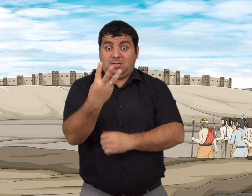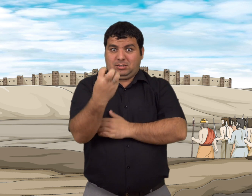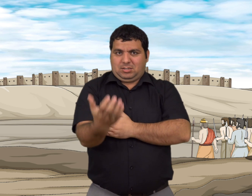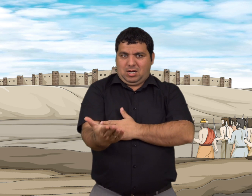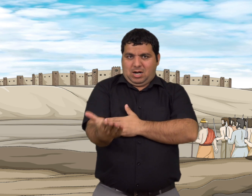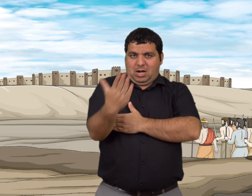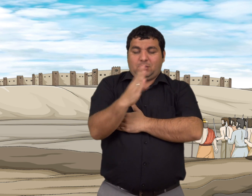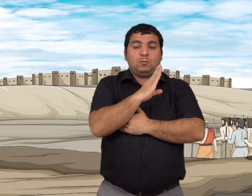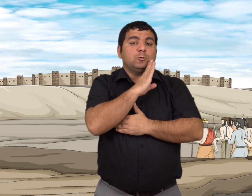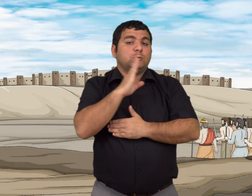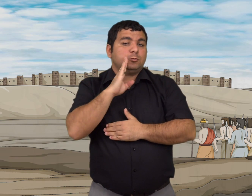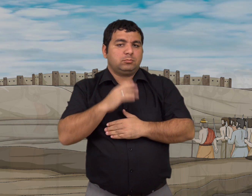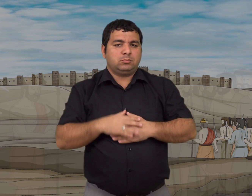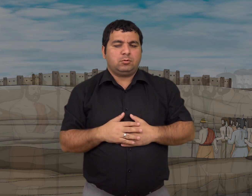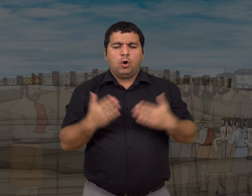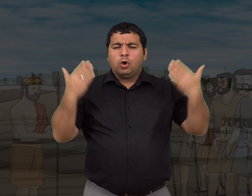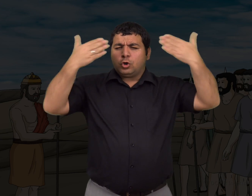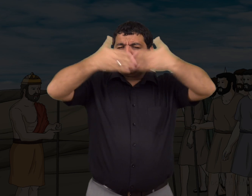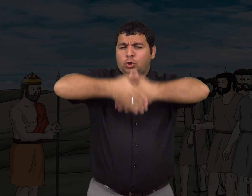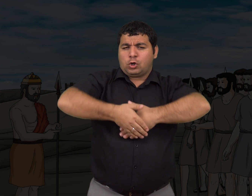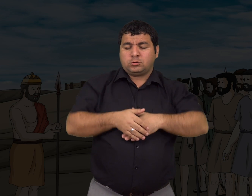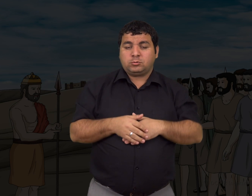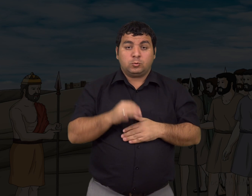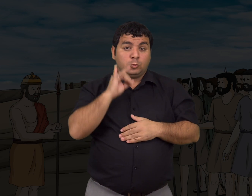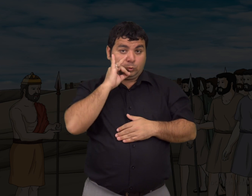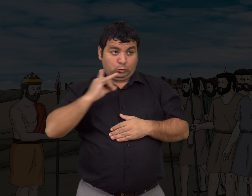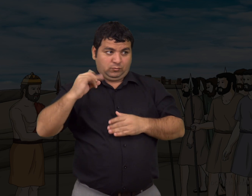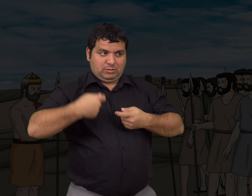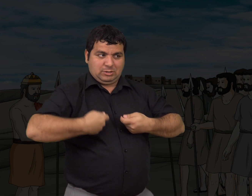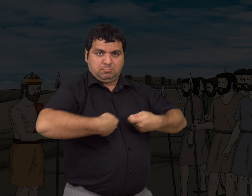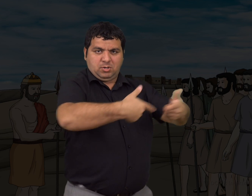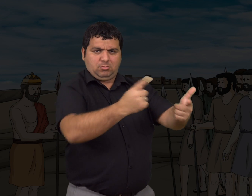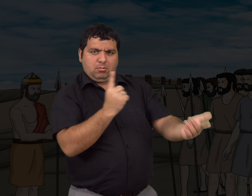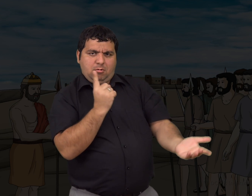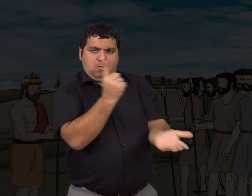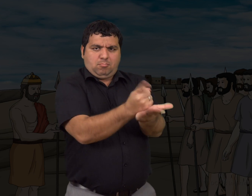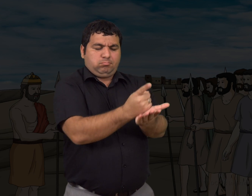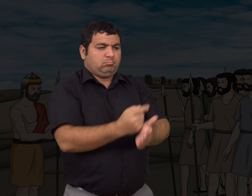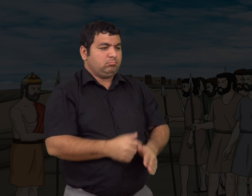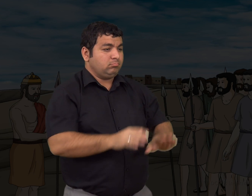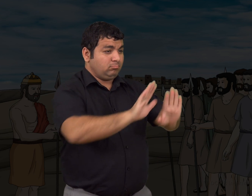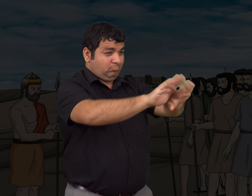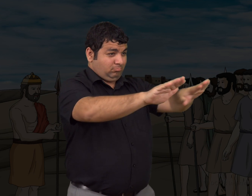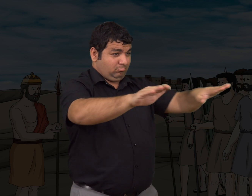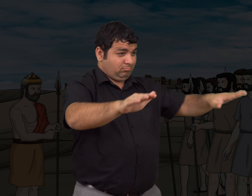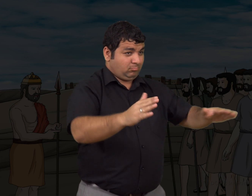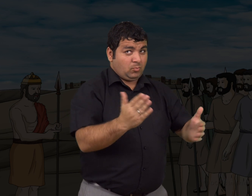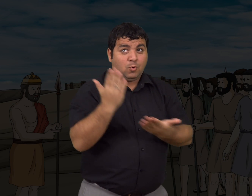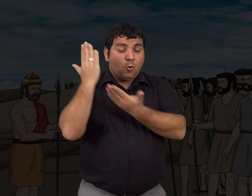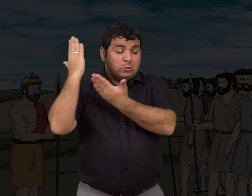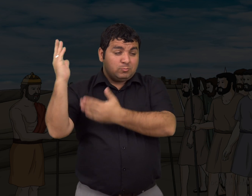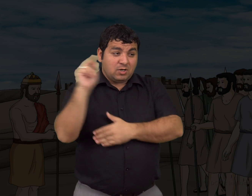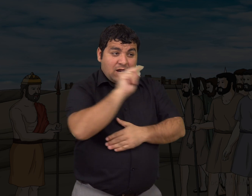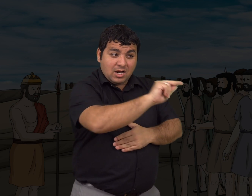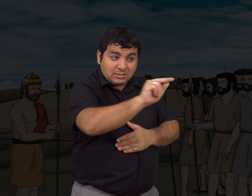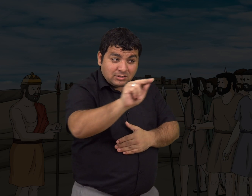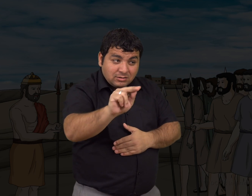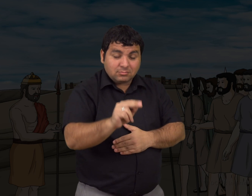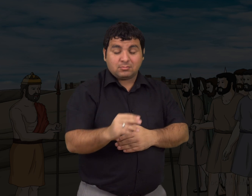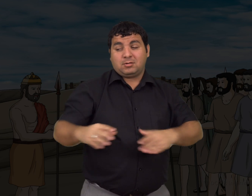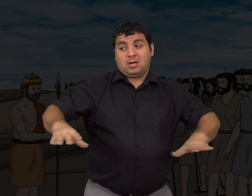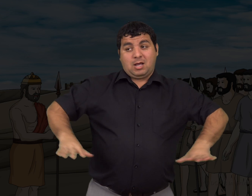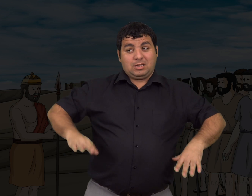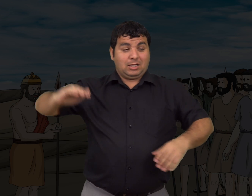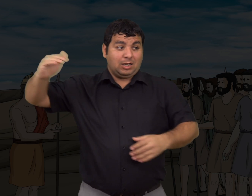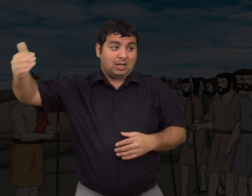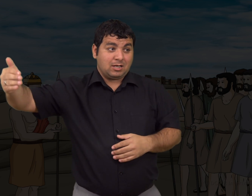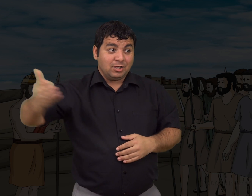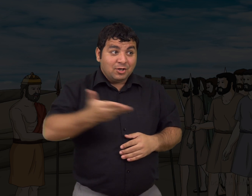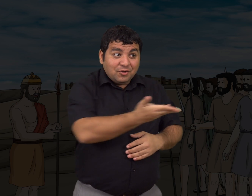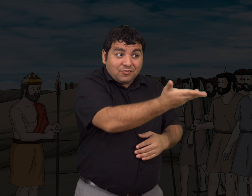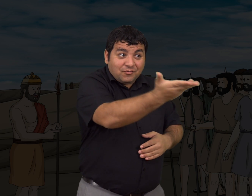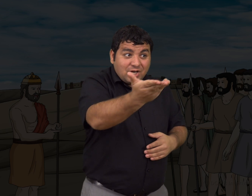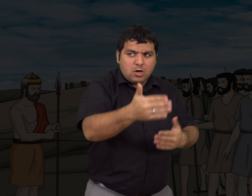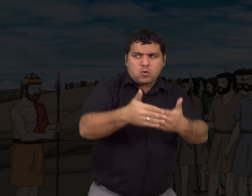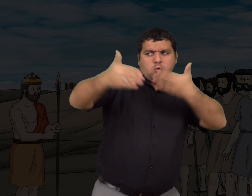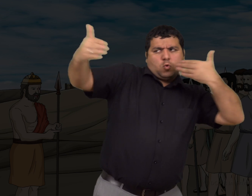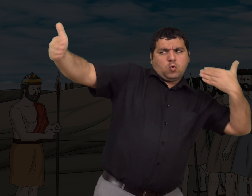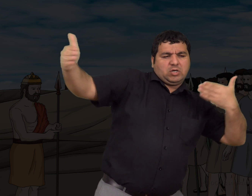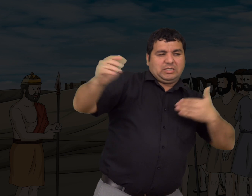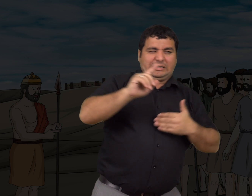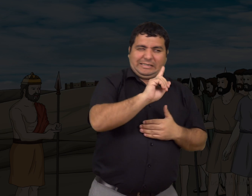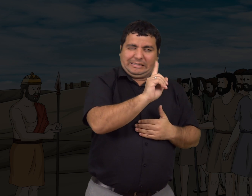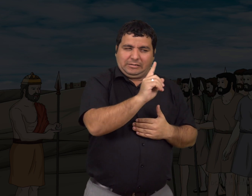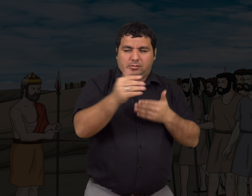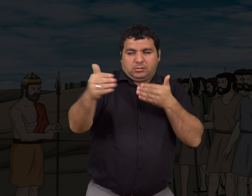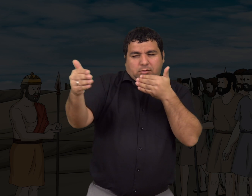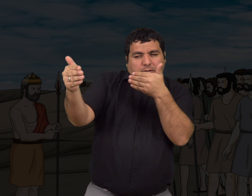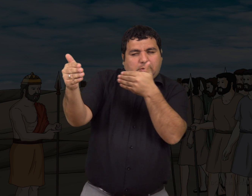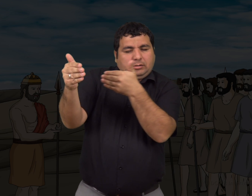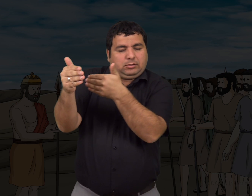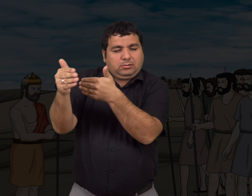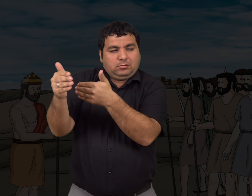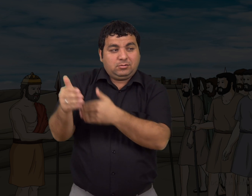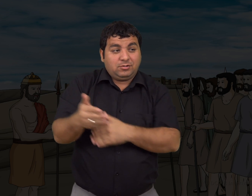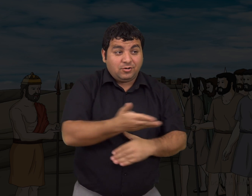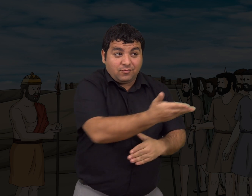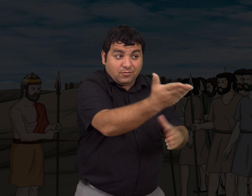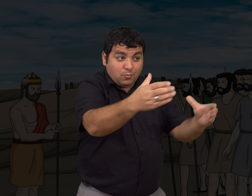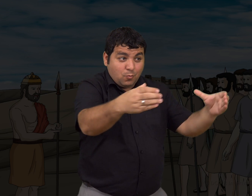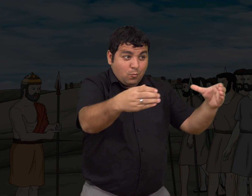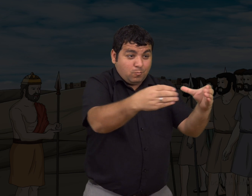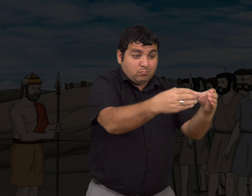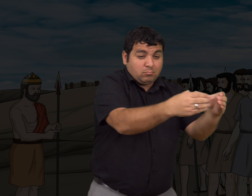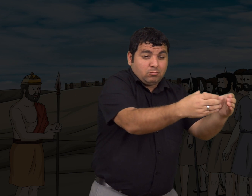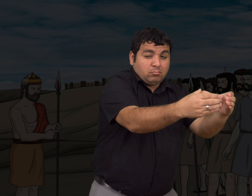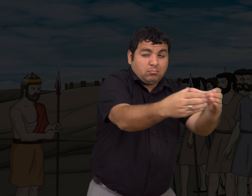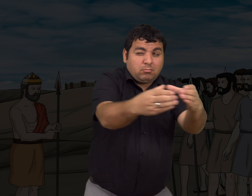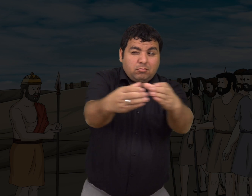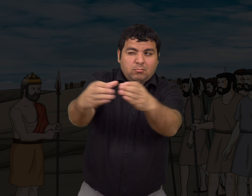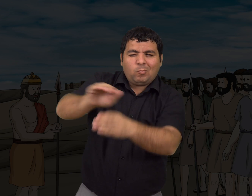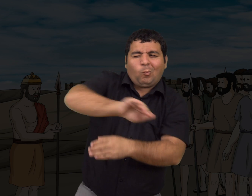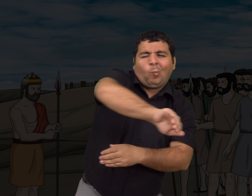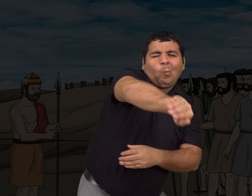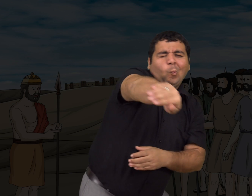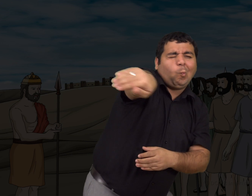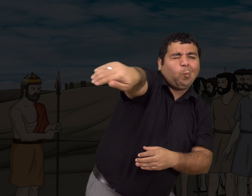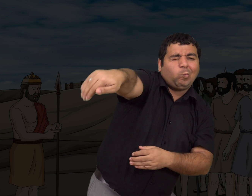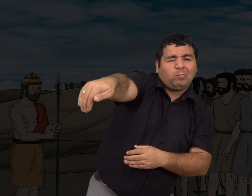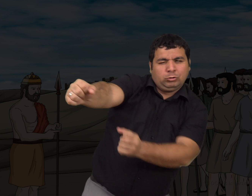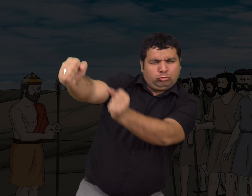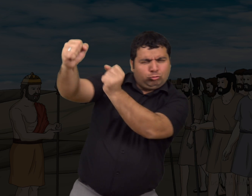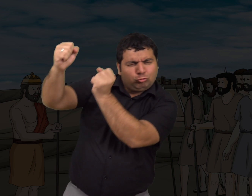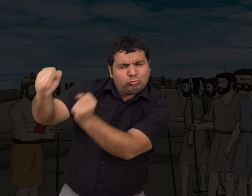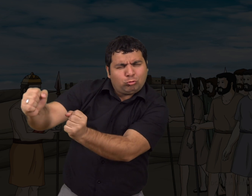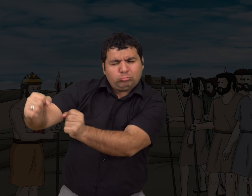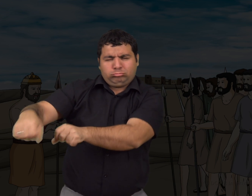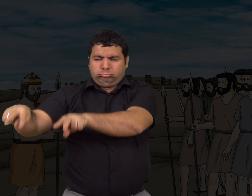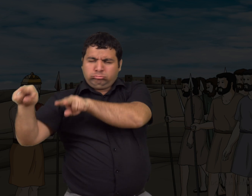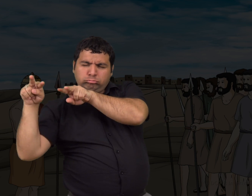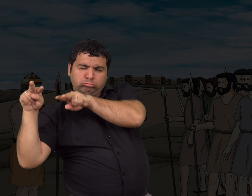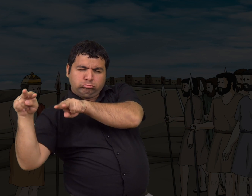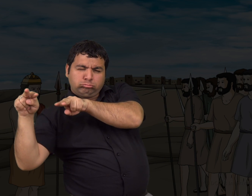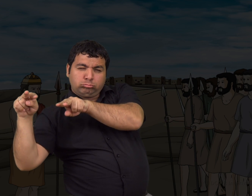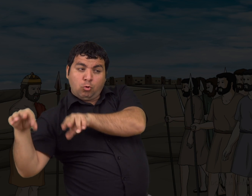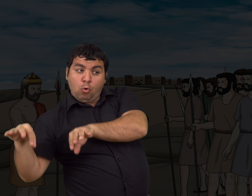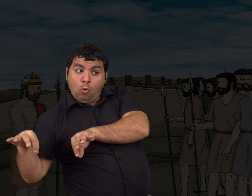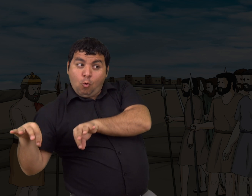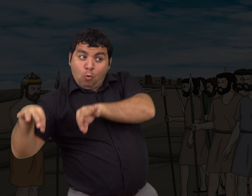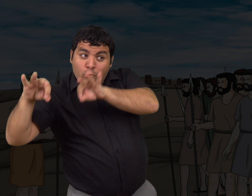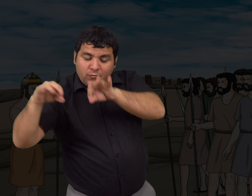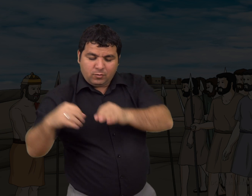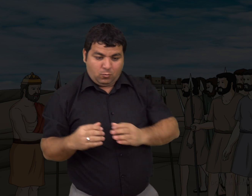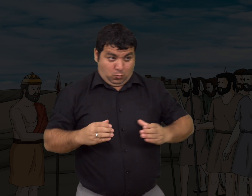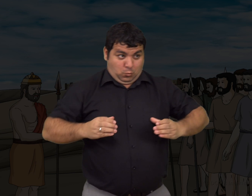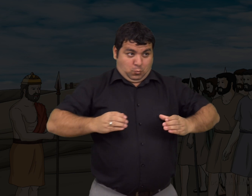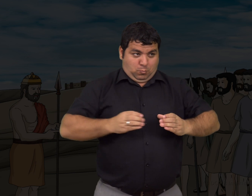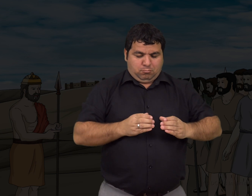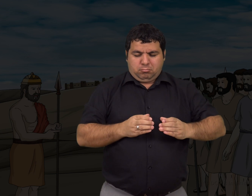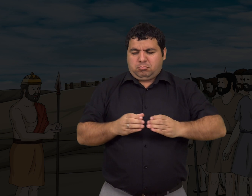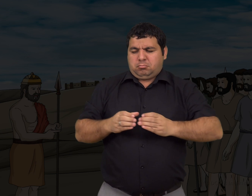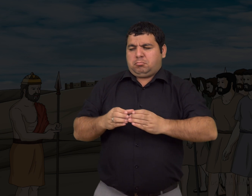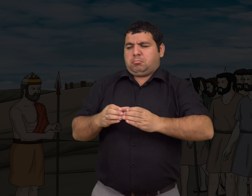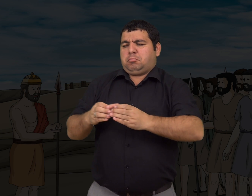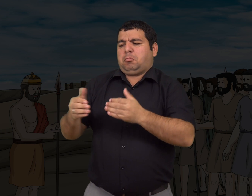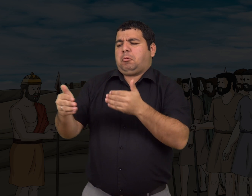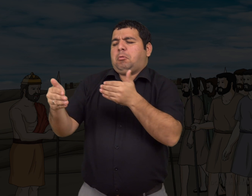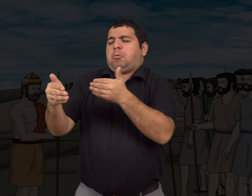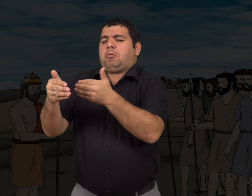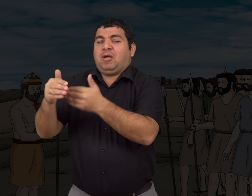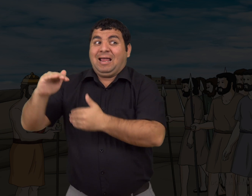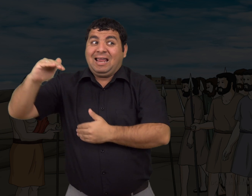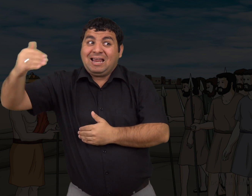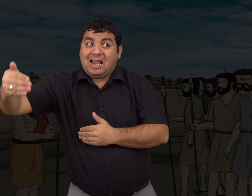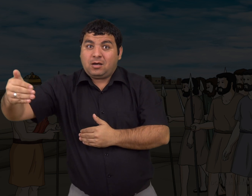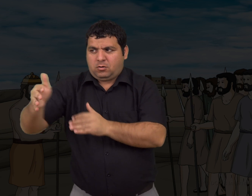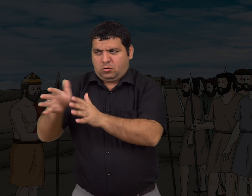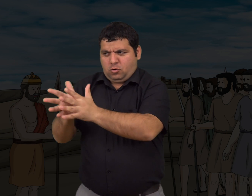Joshua chose 30,000 mighty men of valor and sent them out at night with these orders: “Pay attention. You are to lie in ambush behind the city, not too far from it. All of you must be ready. Then I and all the troops with me will advance on the city.